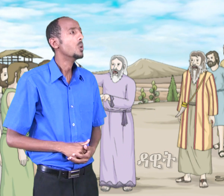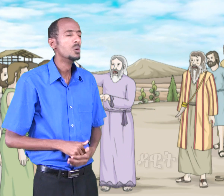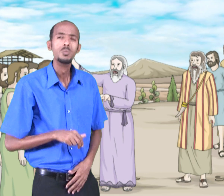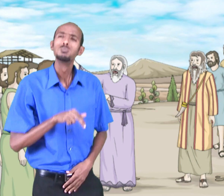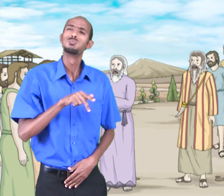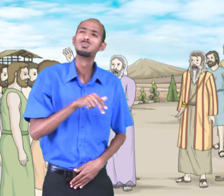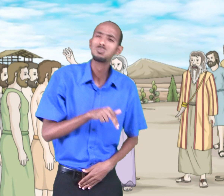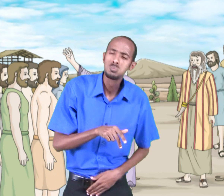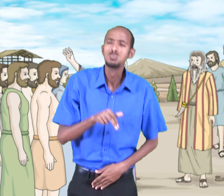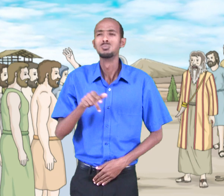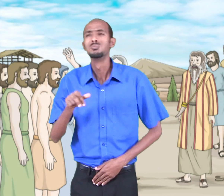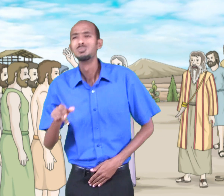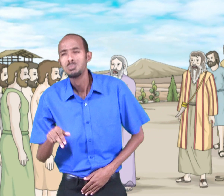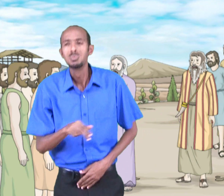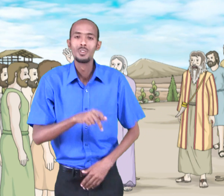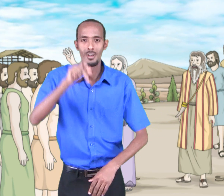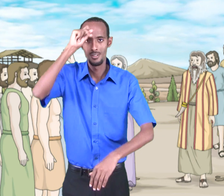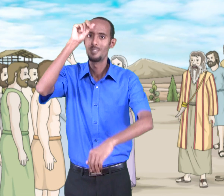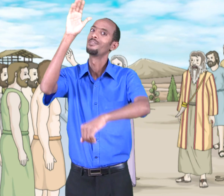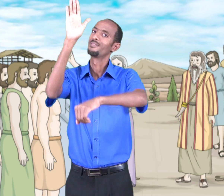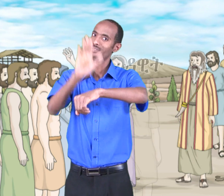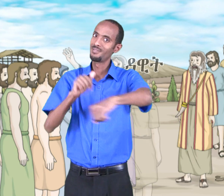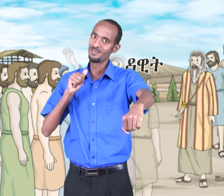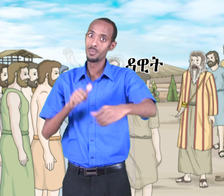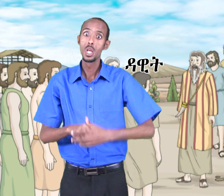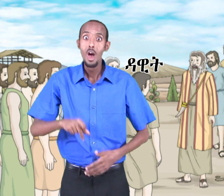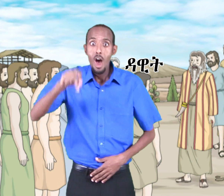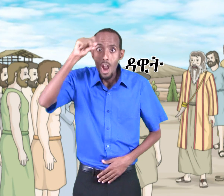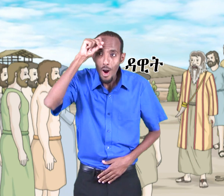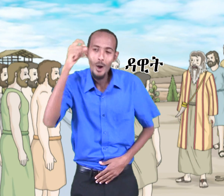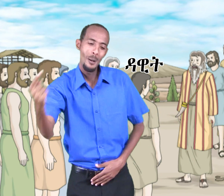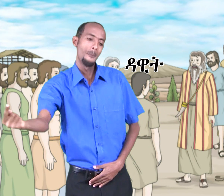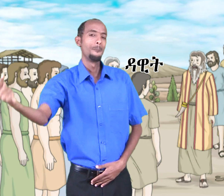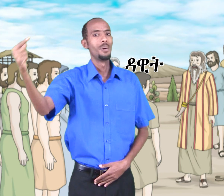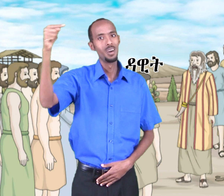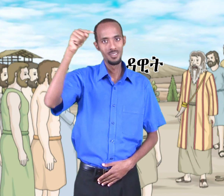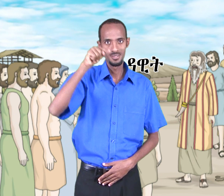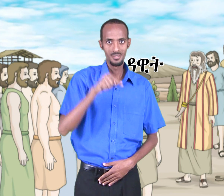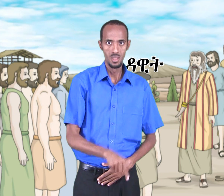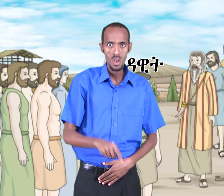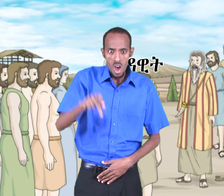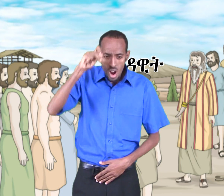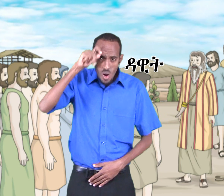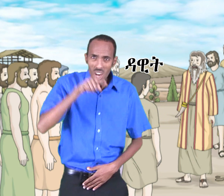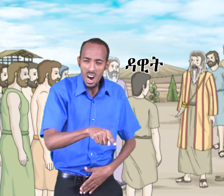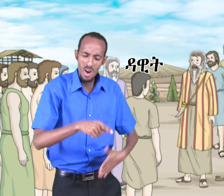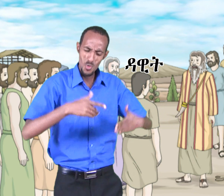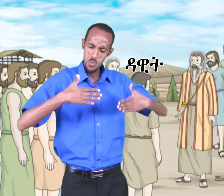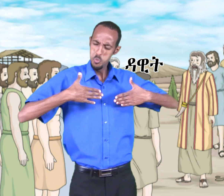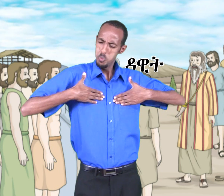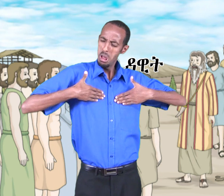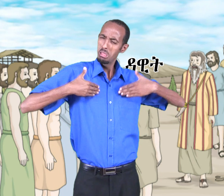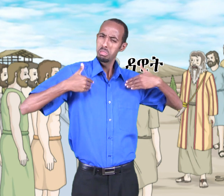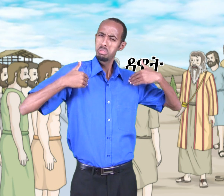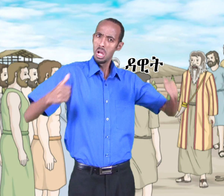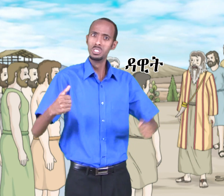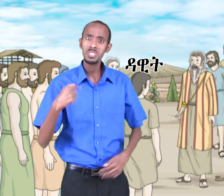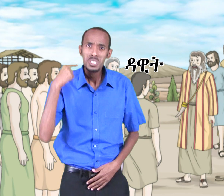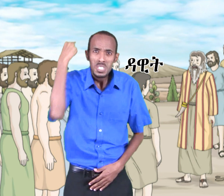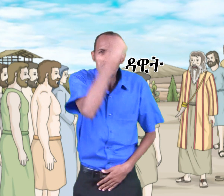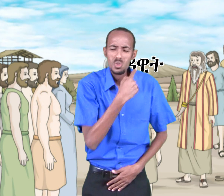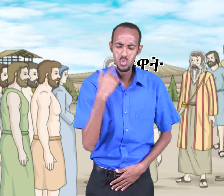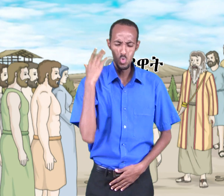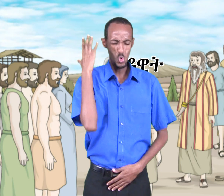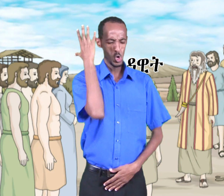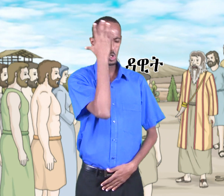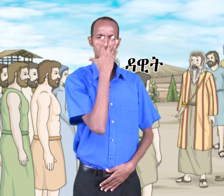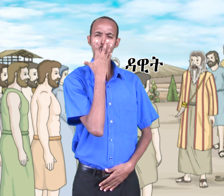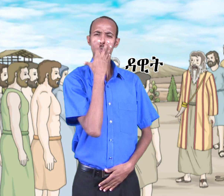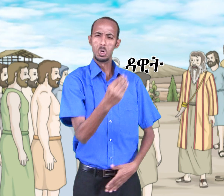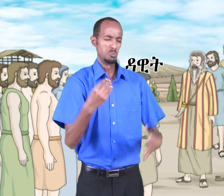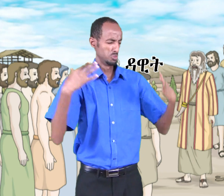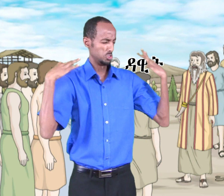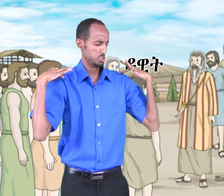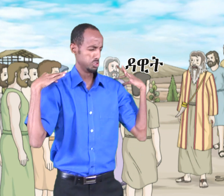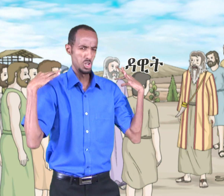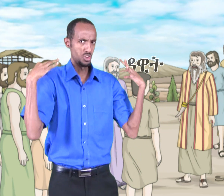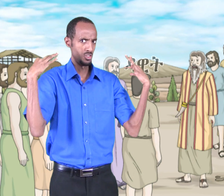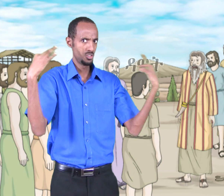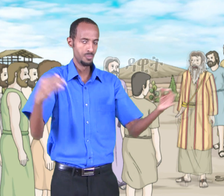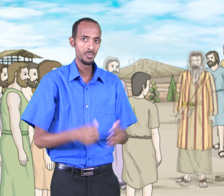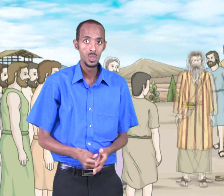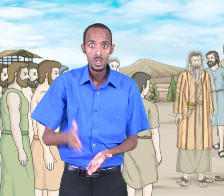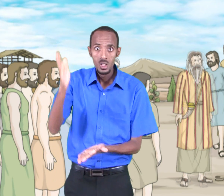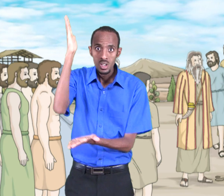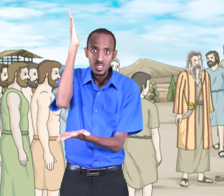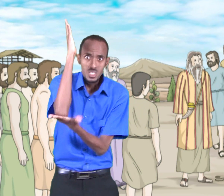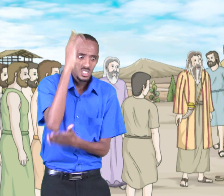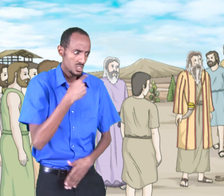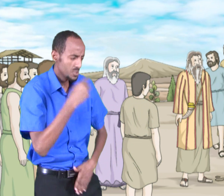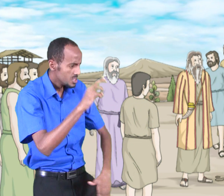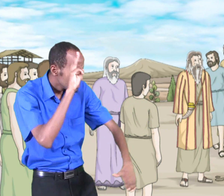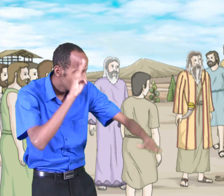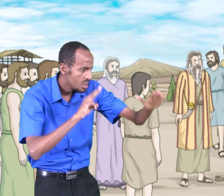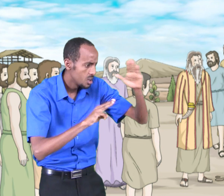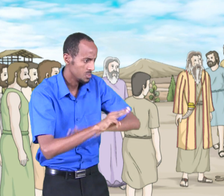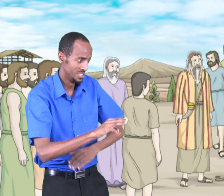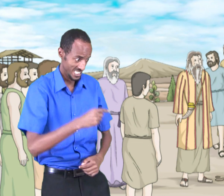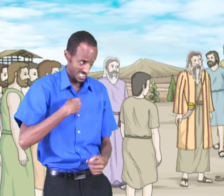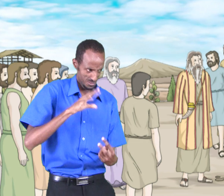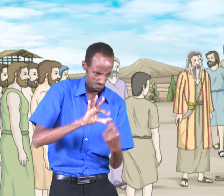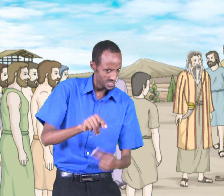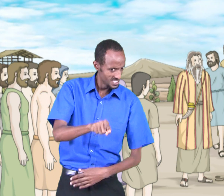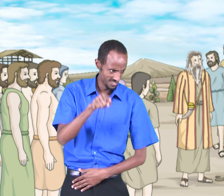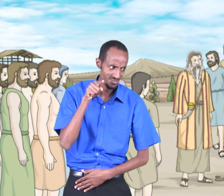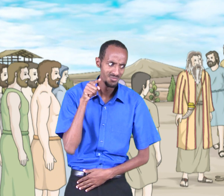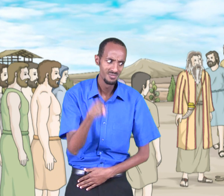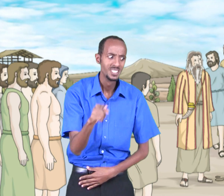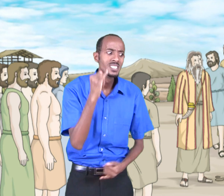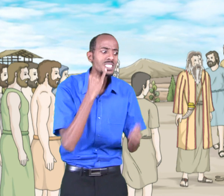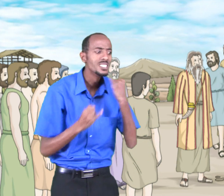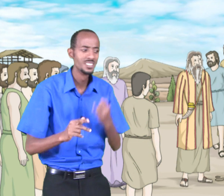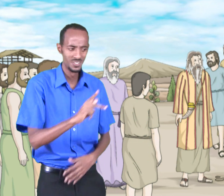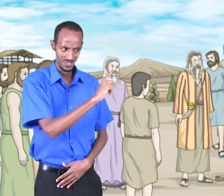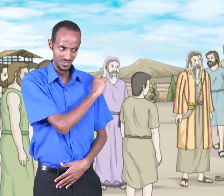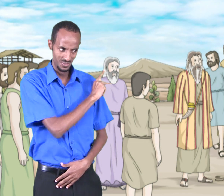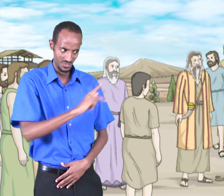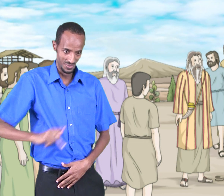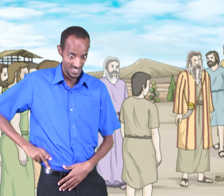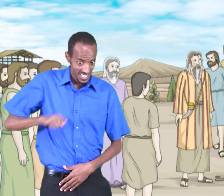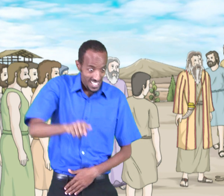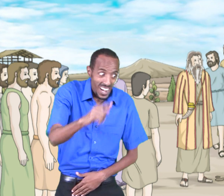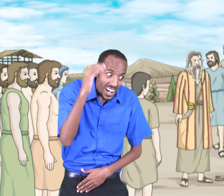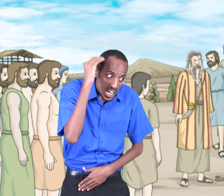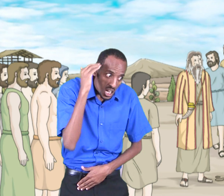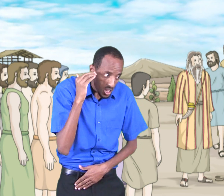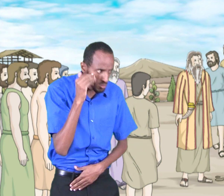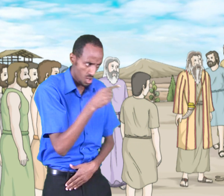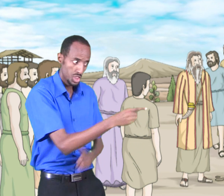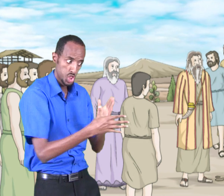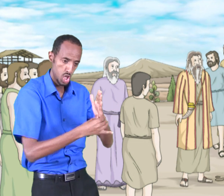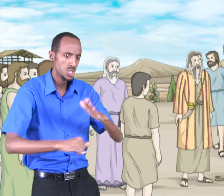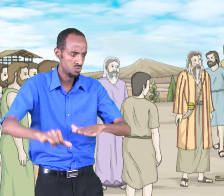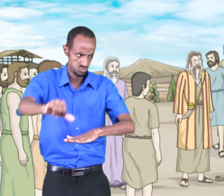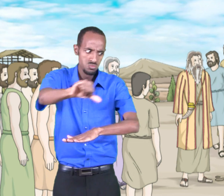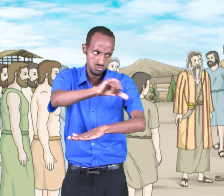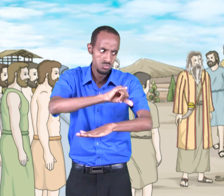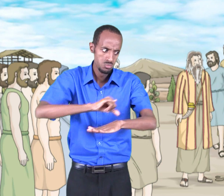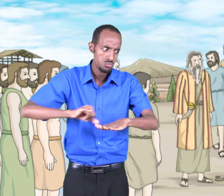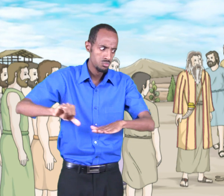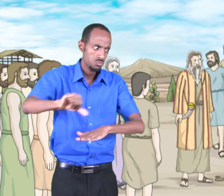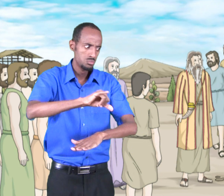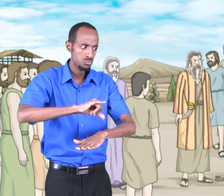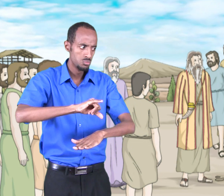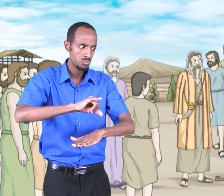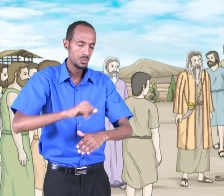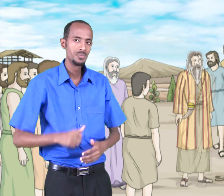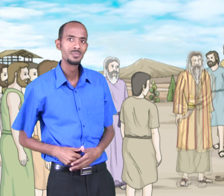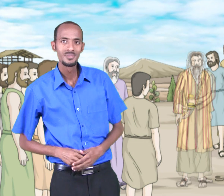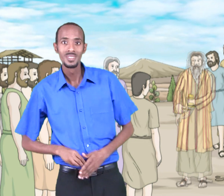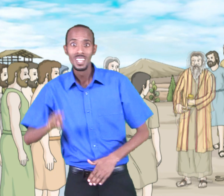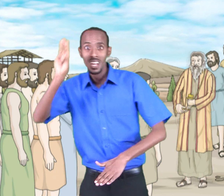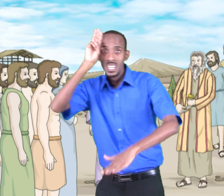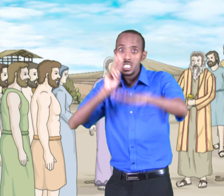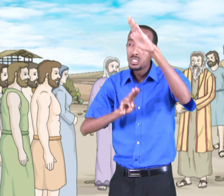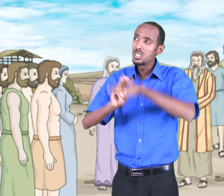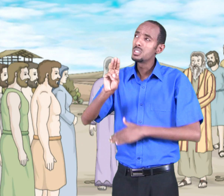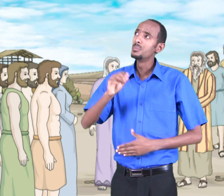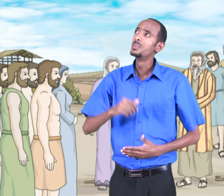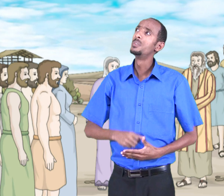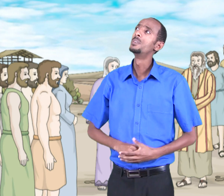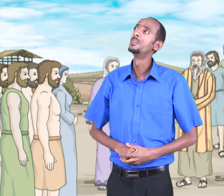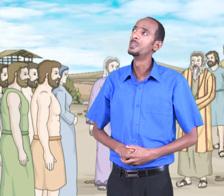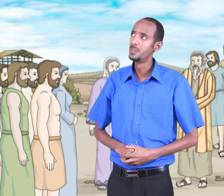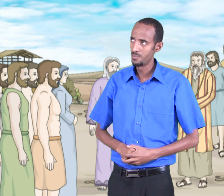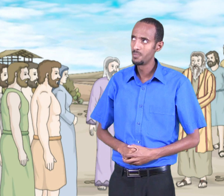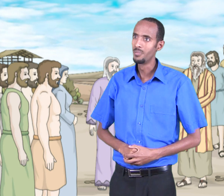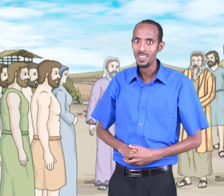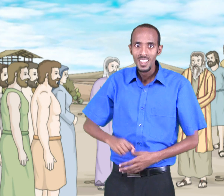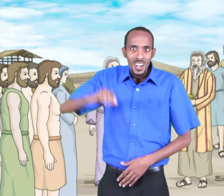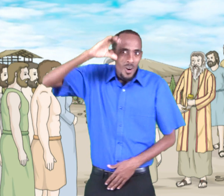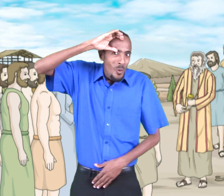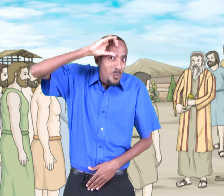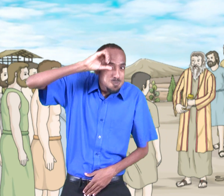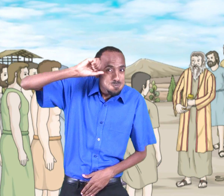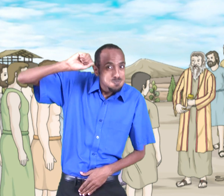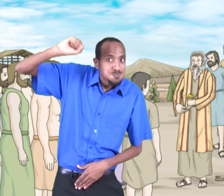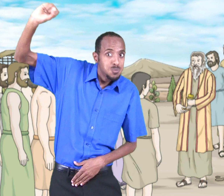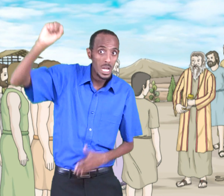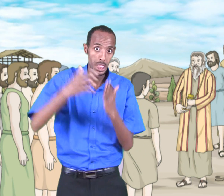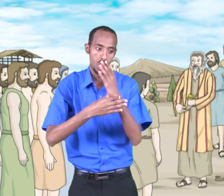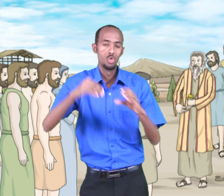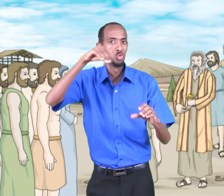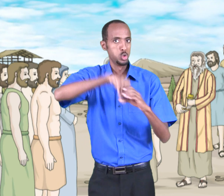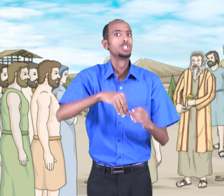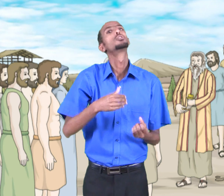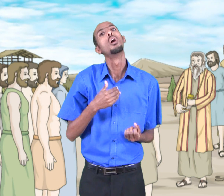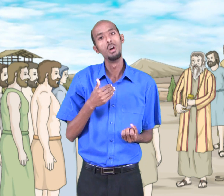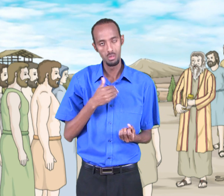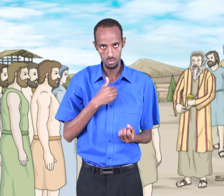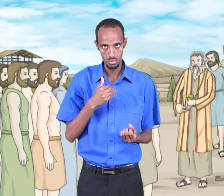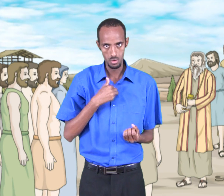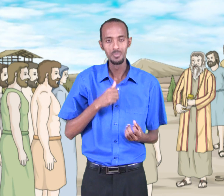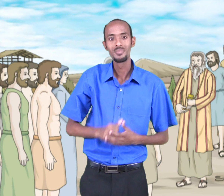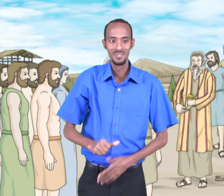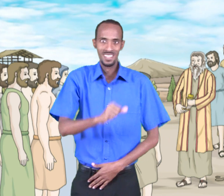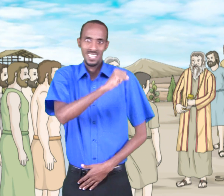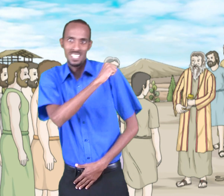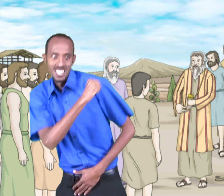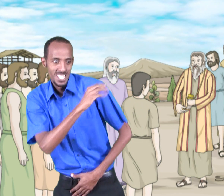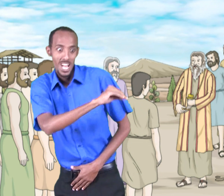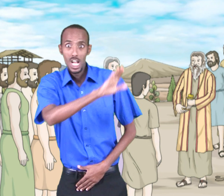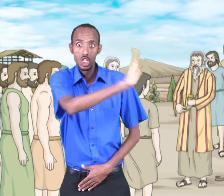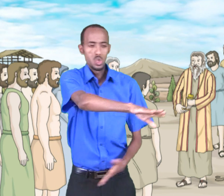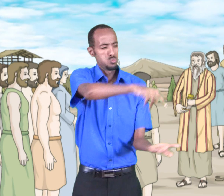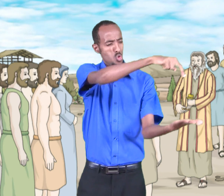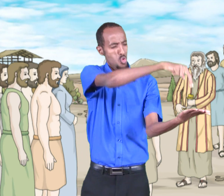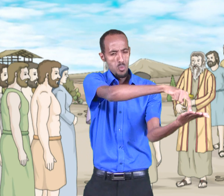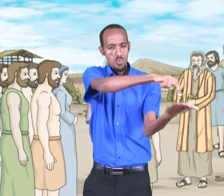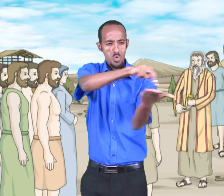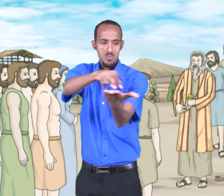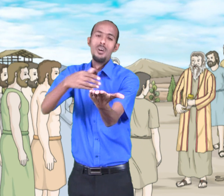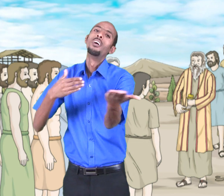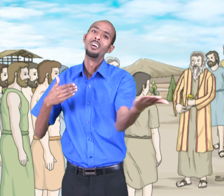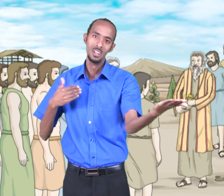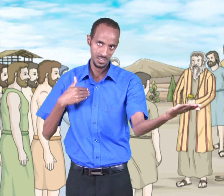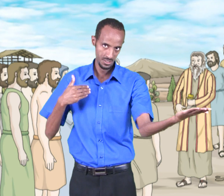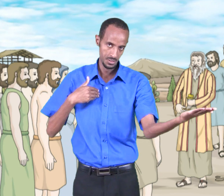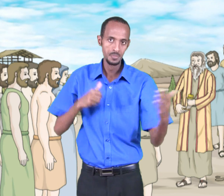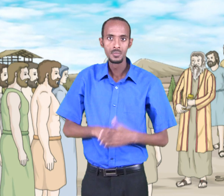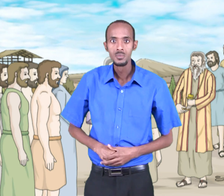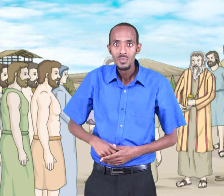“For we will not sit down to eat until he arrives.” So Jesse sent for his youngest son and brought him in. He was ruddy, with beautiful eyes and a handsome appearance.